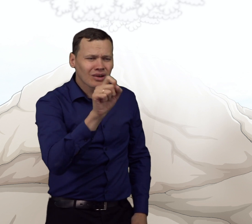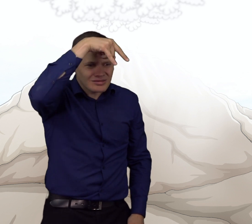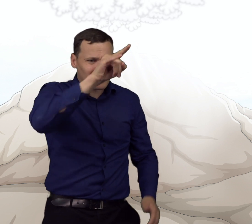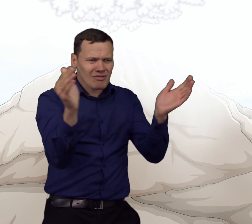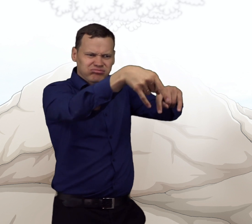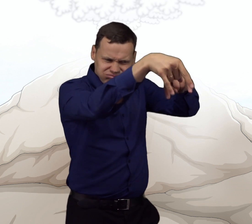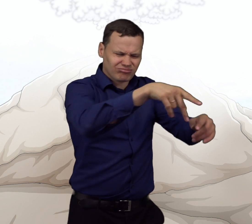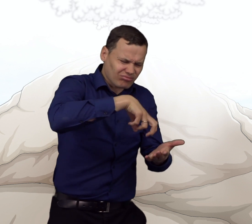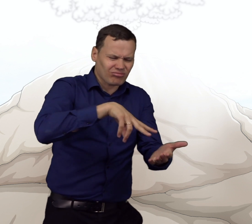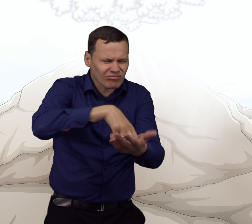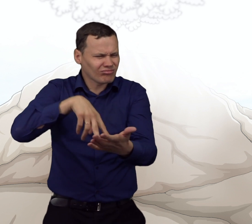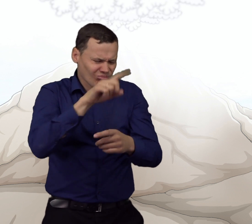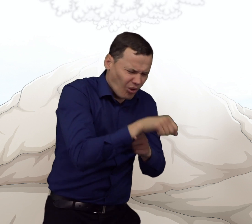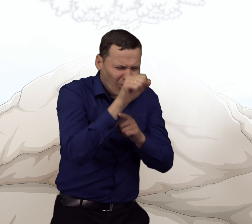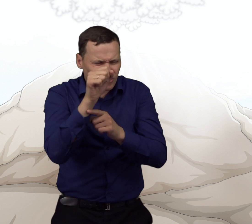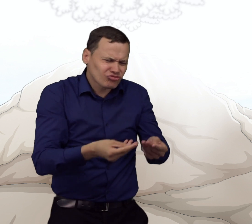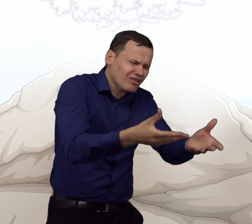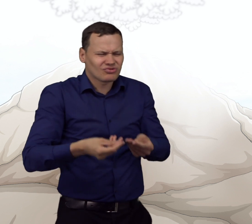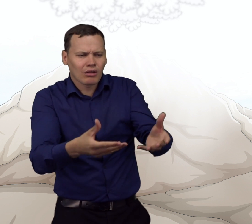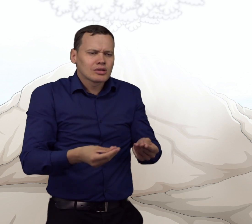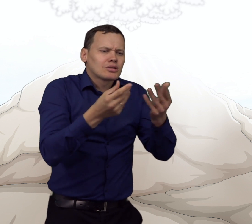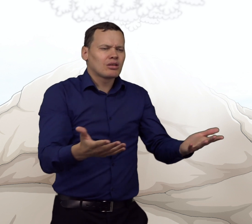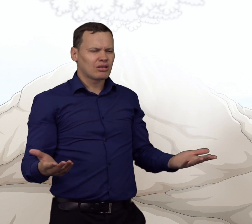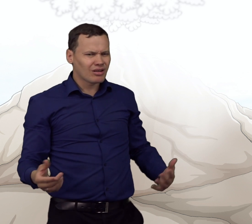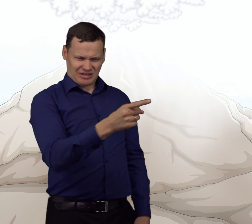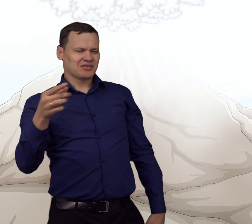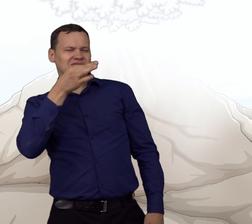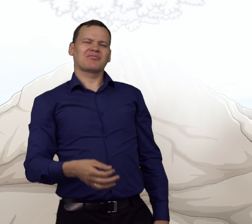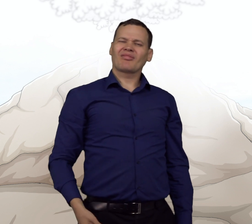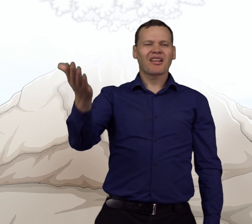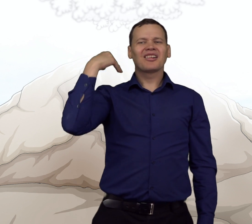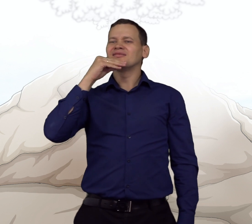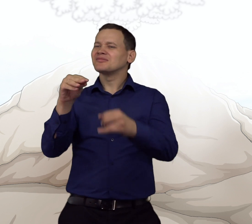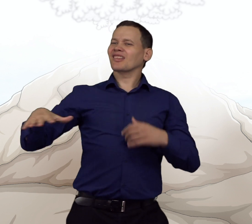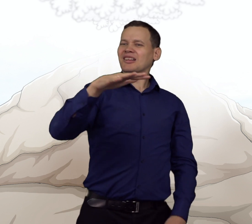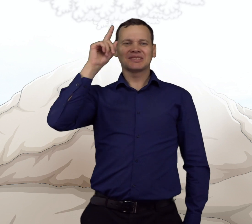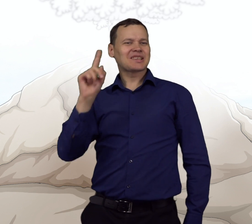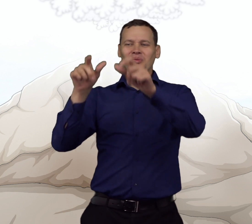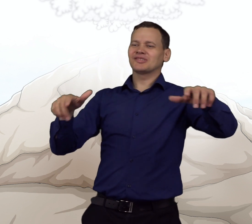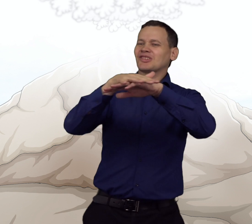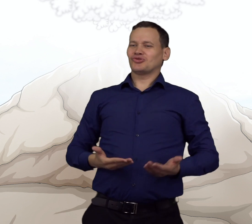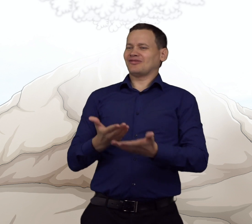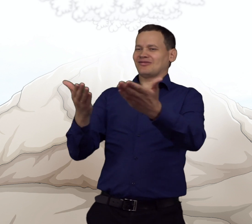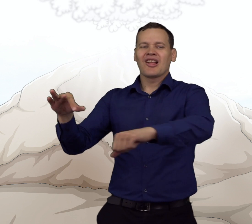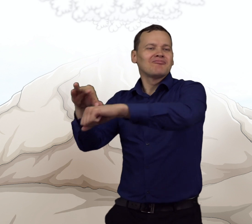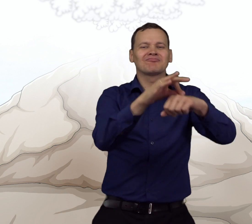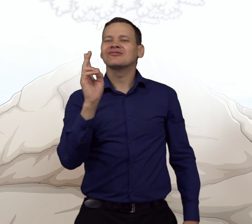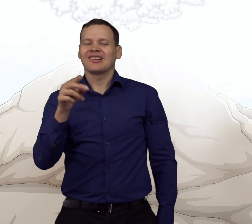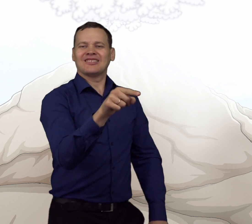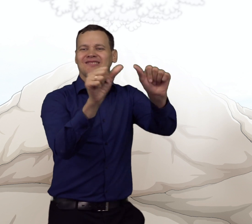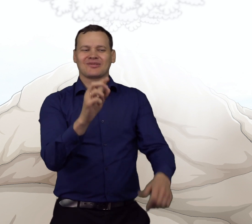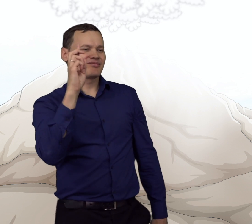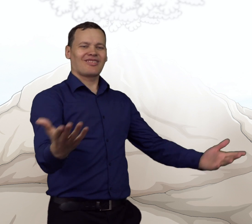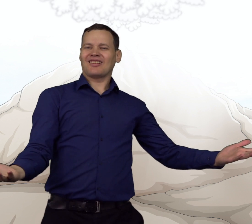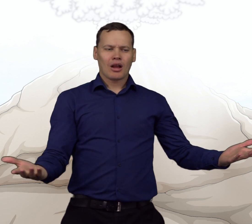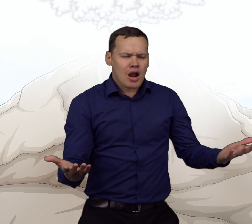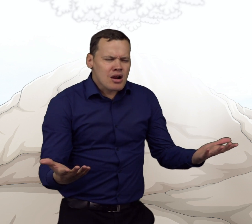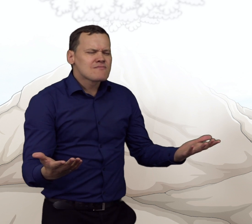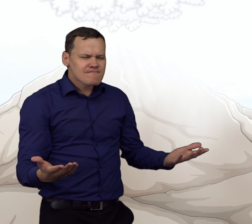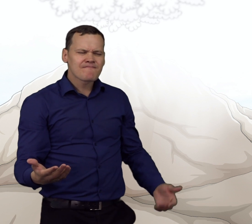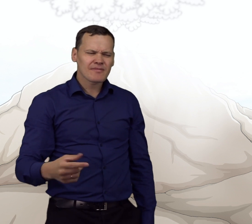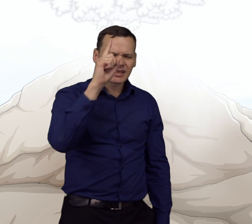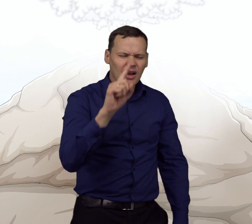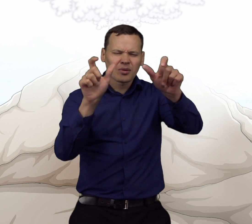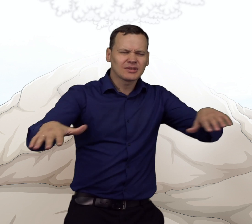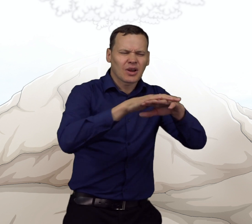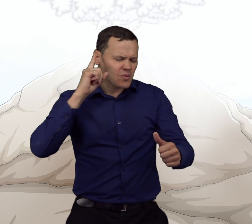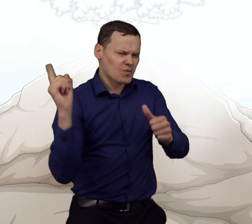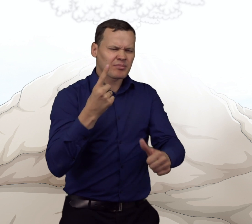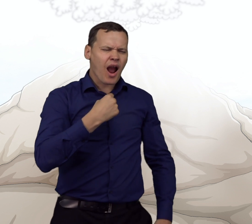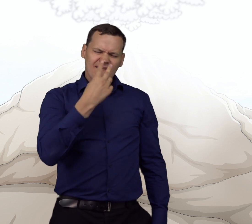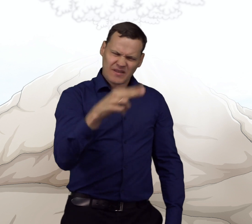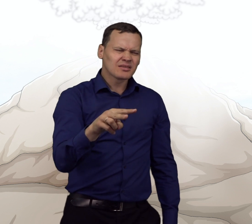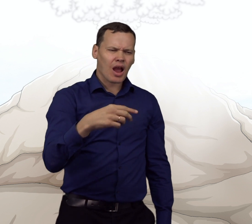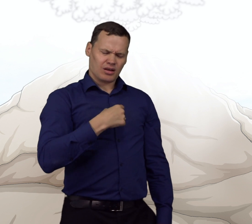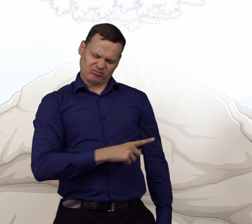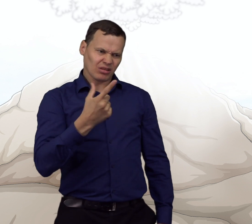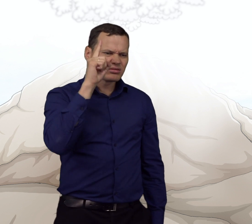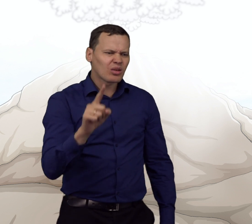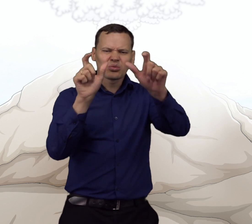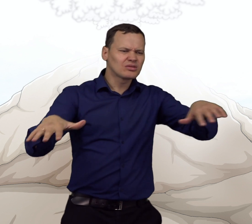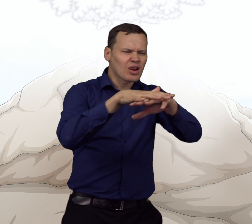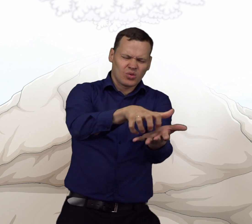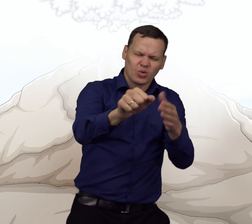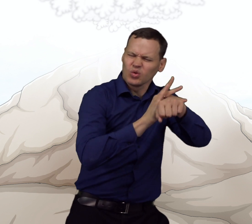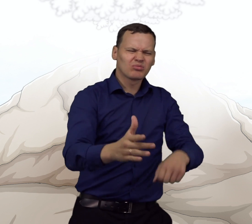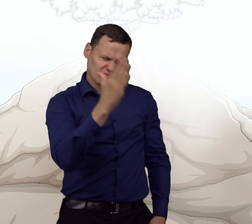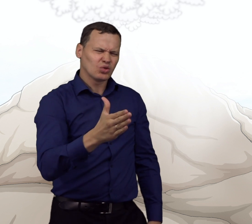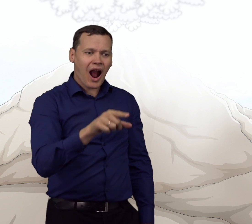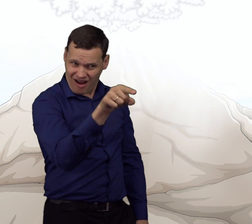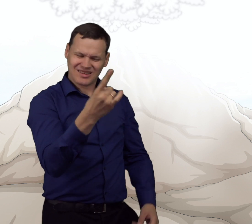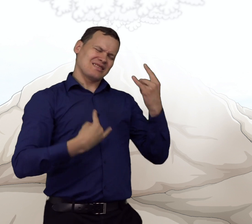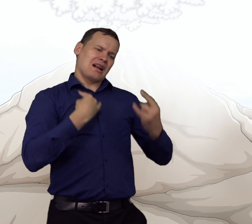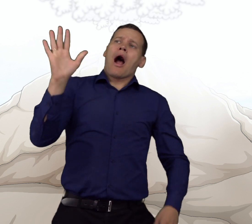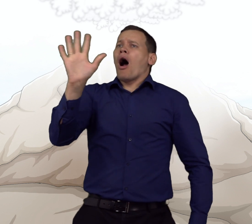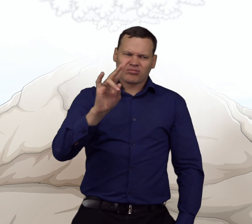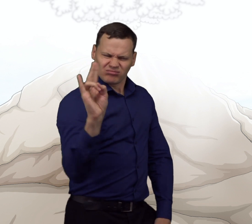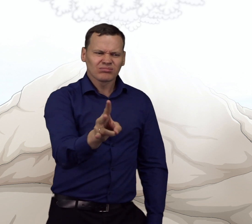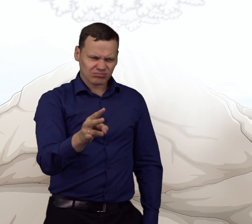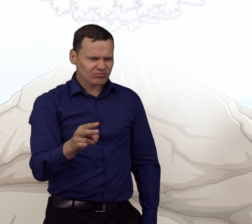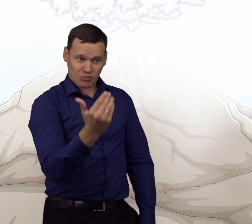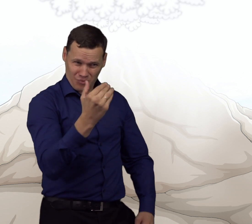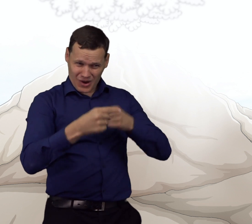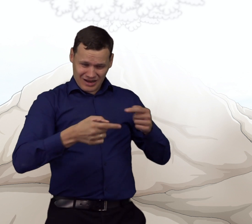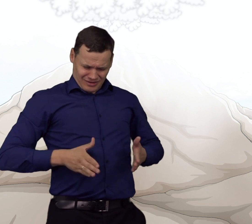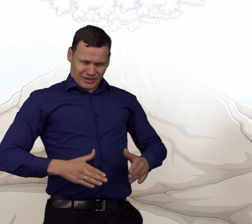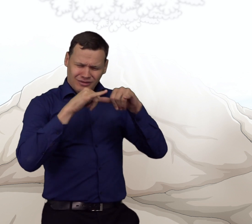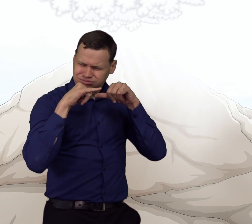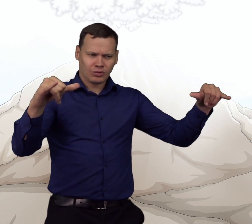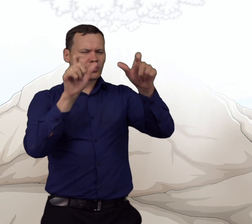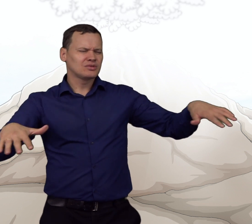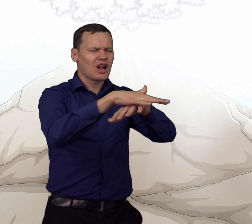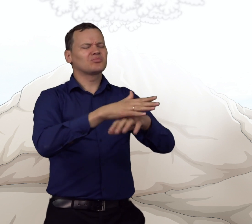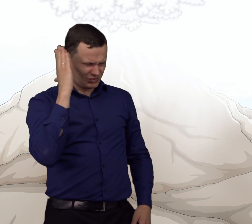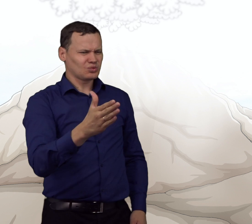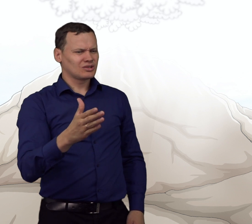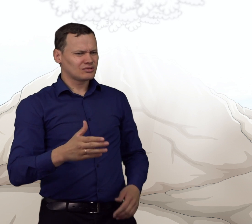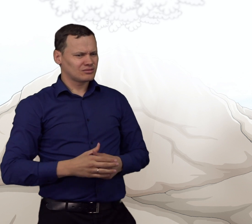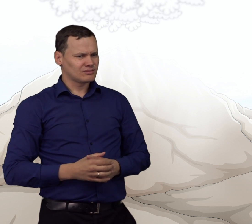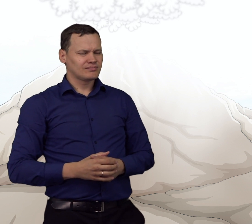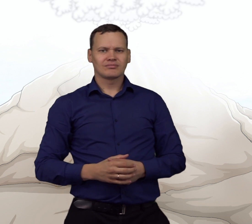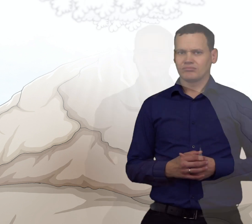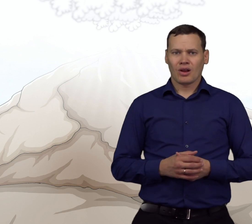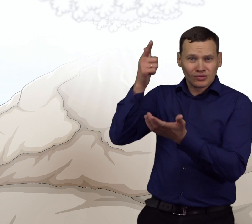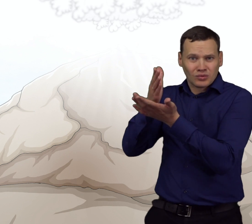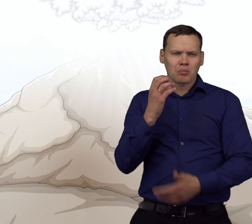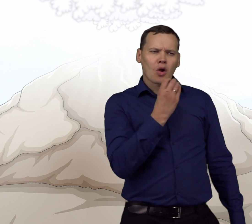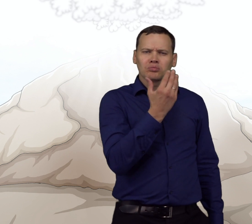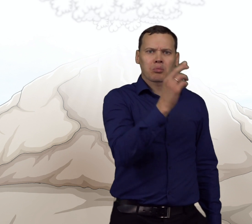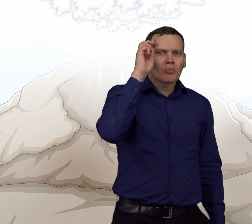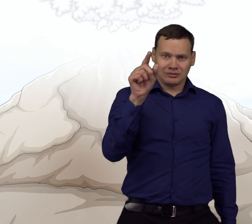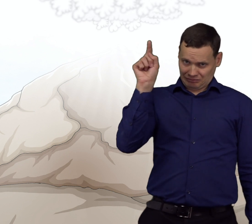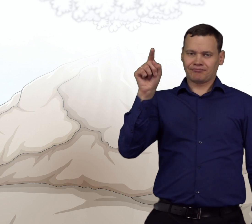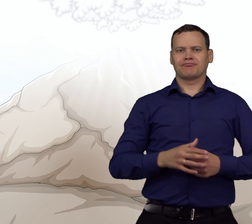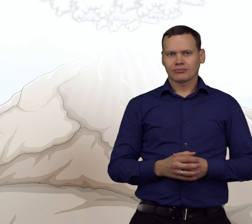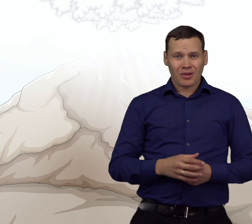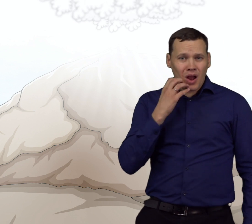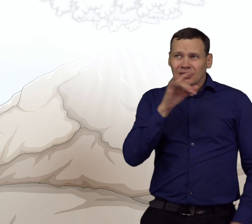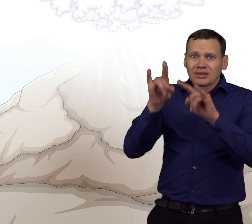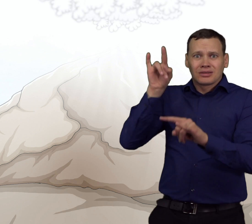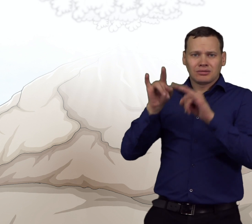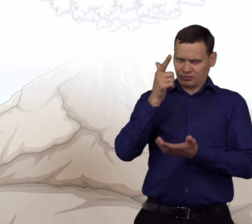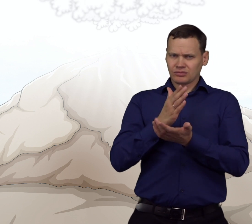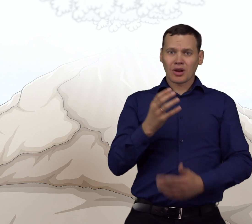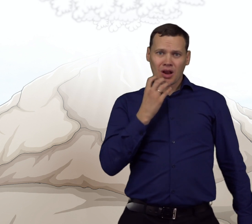They have sacrificed to it and said, ‘These, O Israel, are your gods, who brought you up out of the land of Egypt.’” The LORD also said to Moses, “I have seen this people, and they are indeed a stiff-necked people. Now leave Me alone, so that My anger may burn against them and consume them.